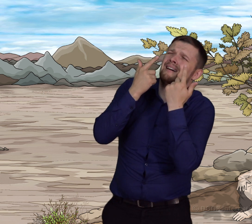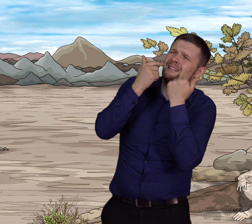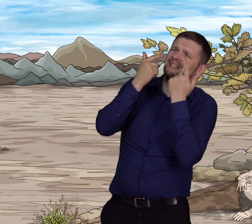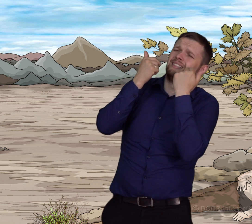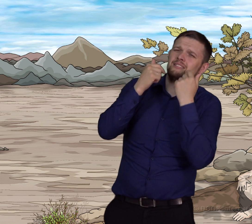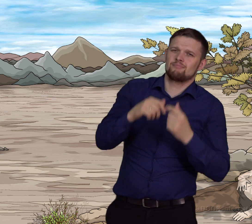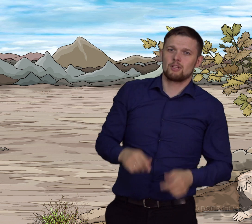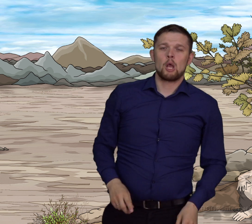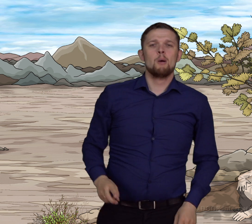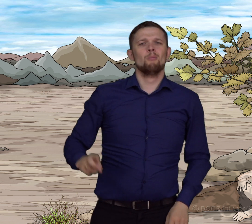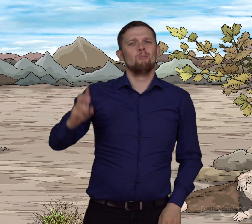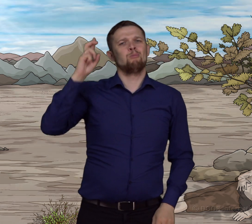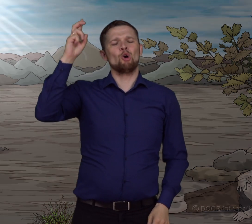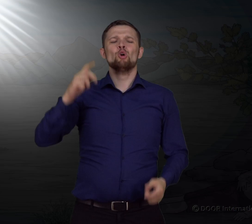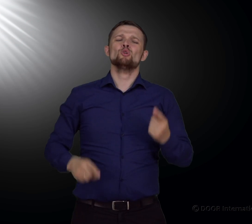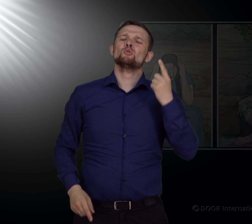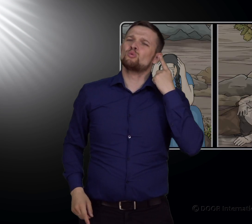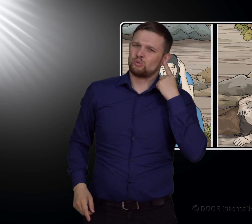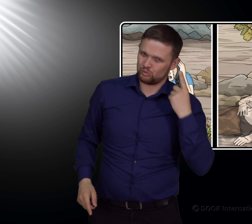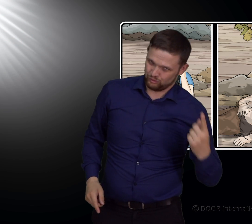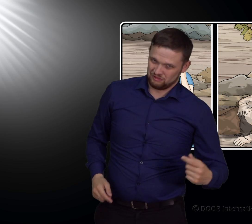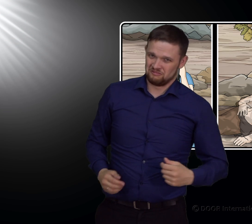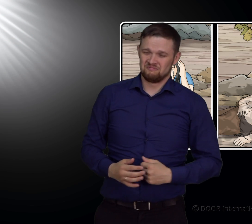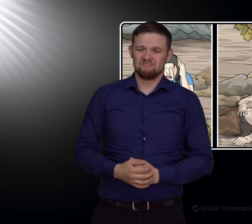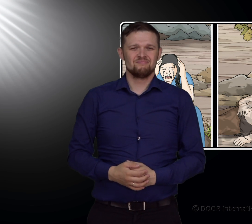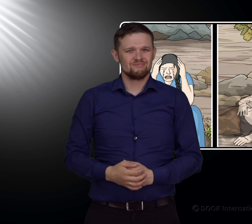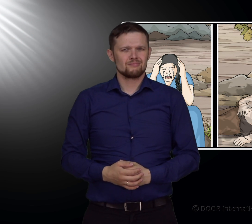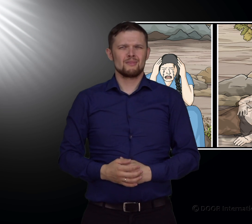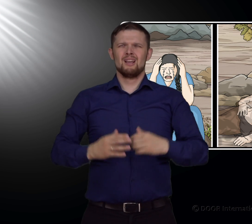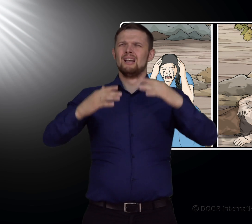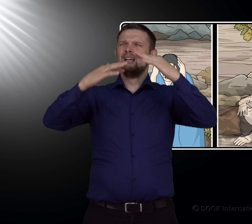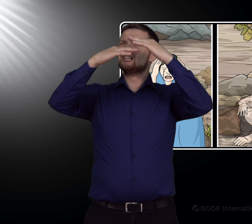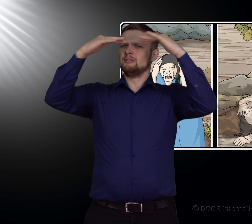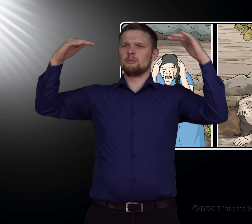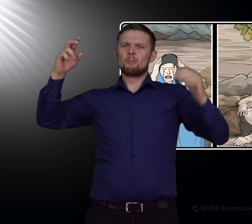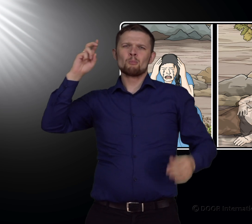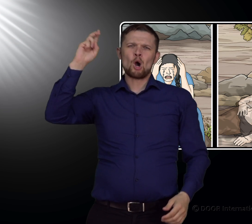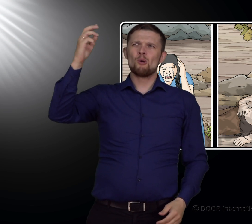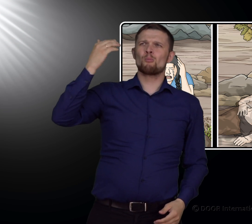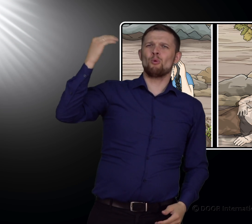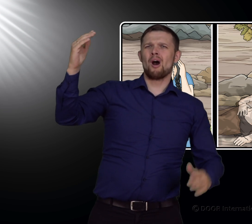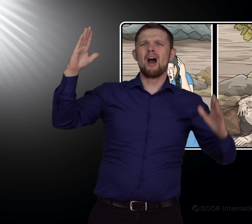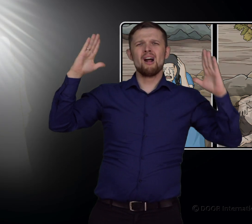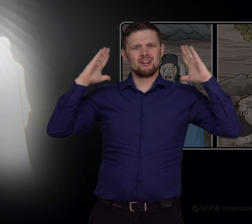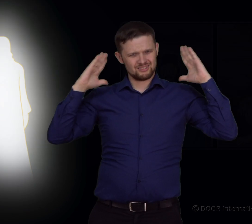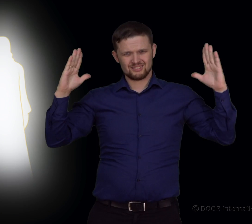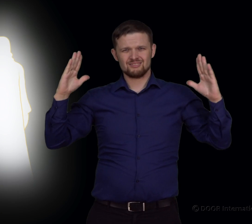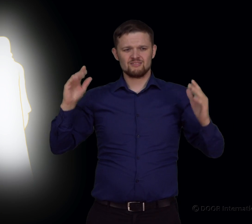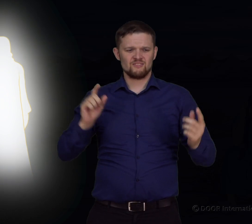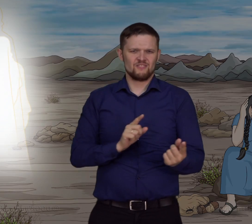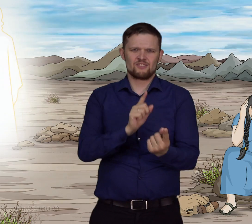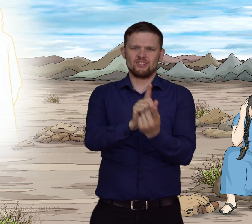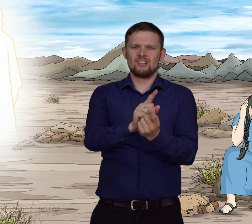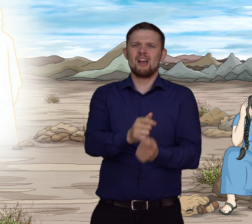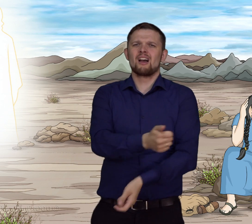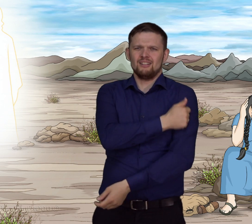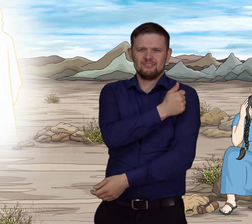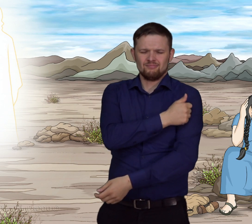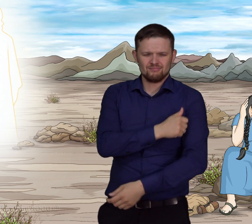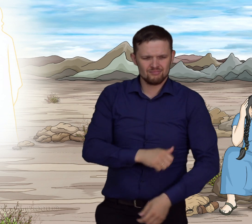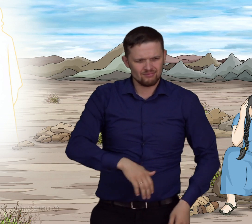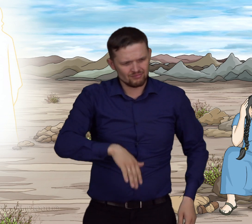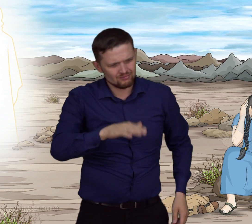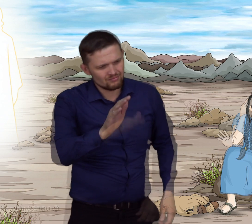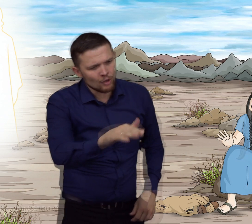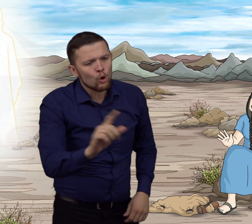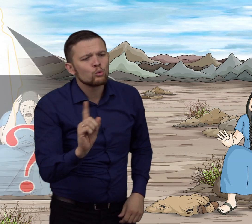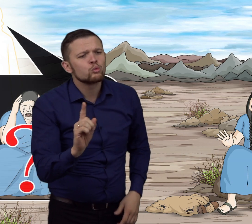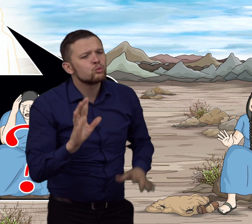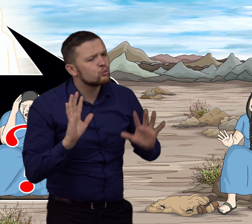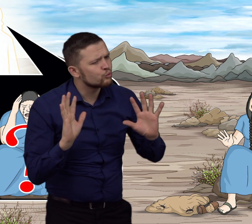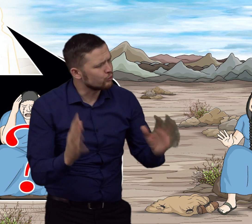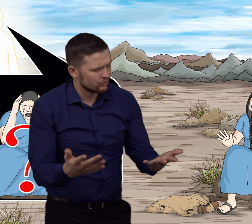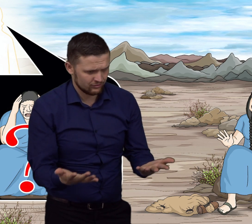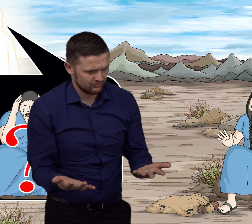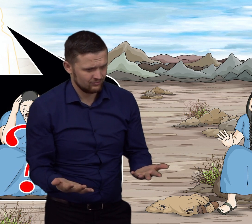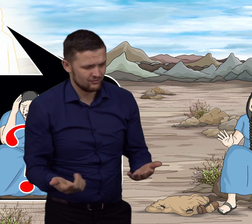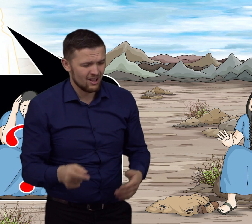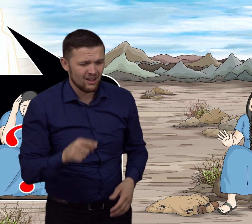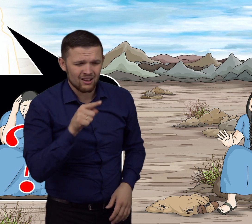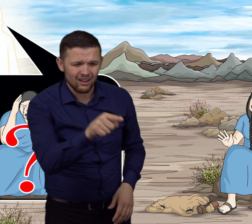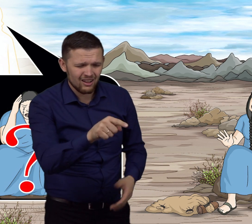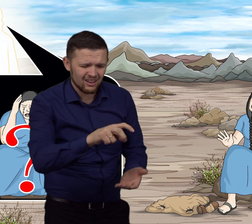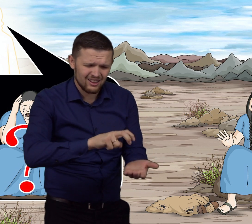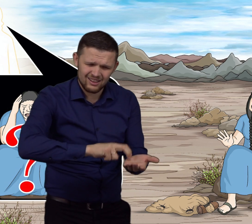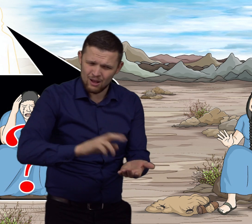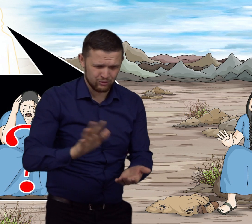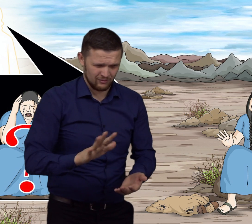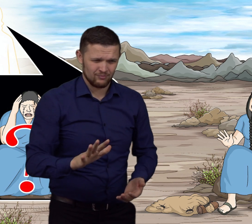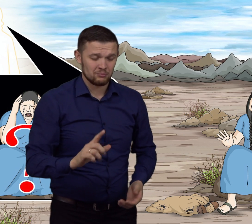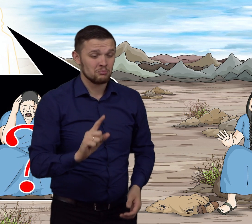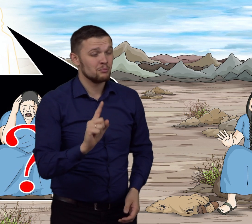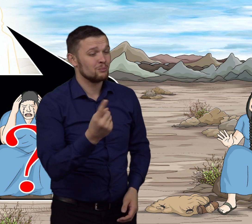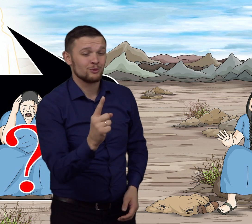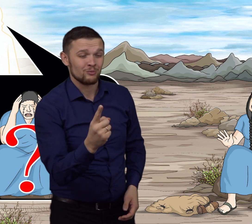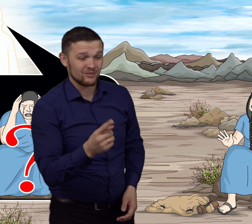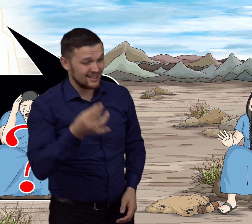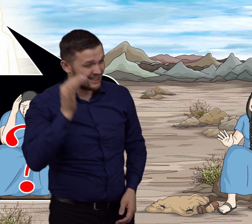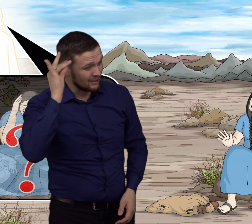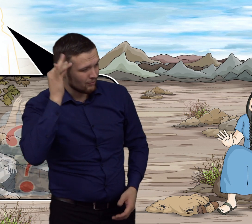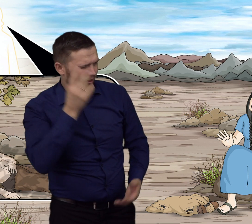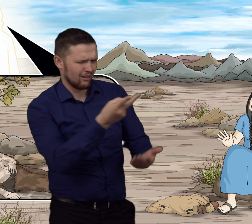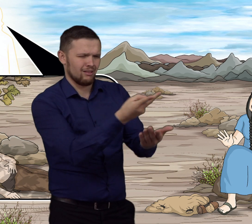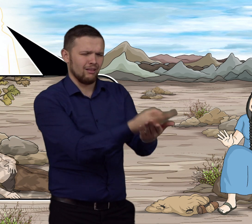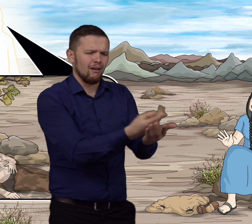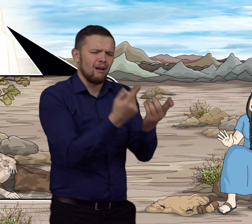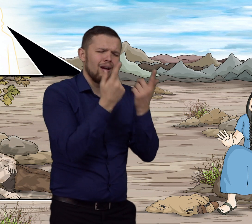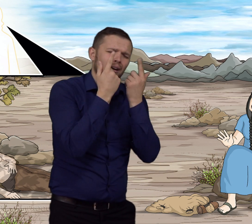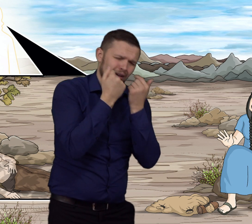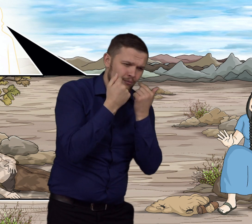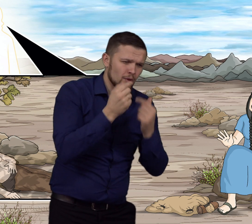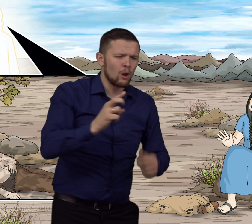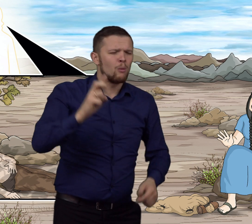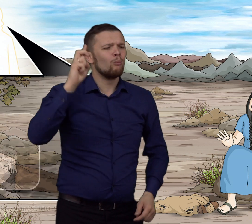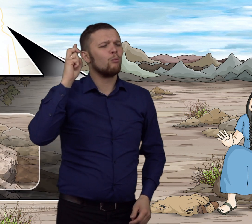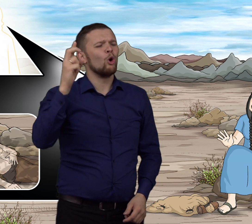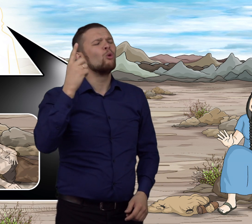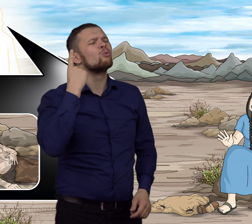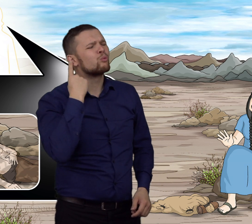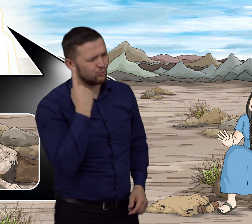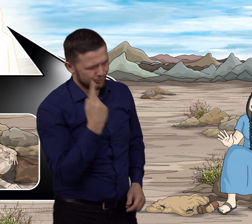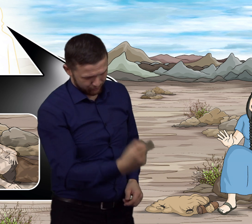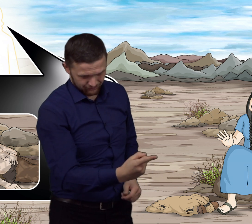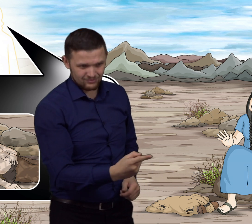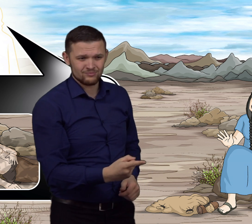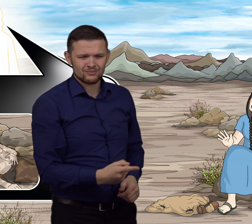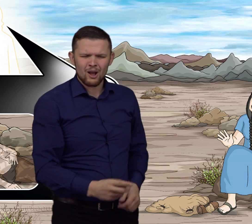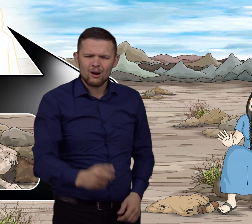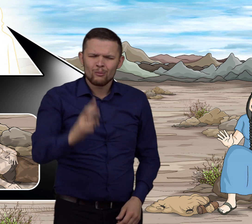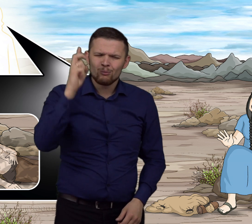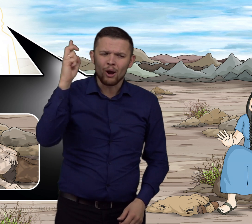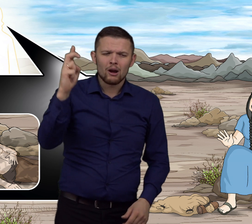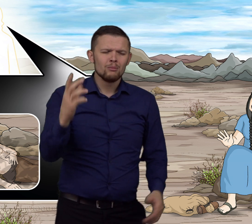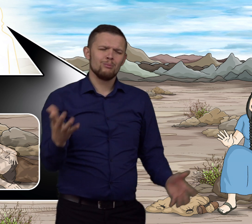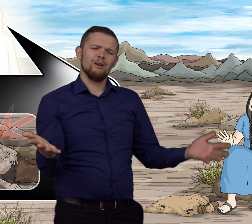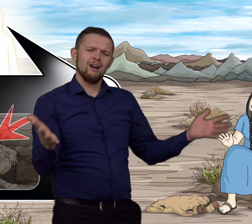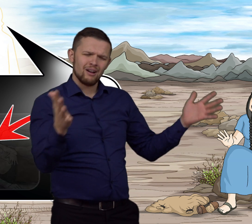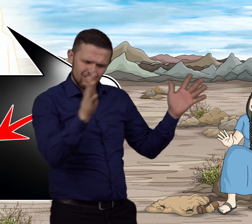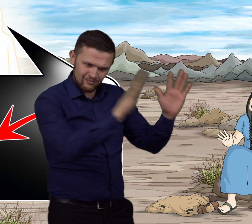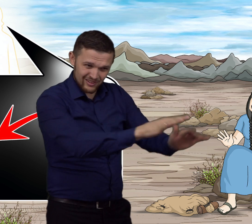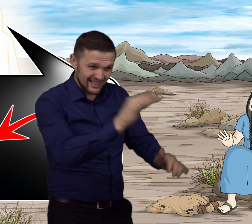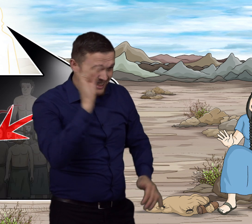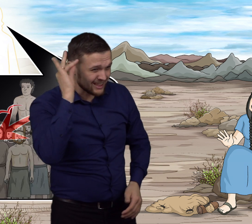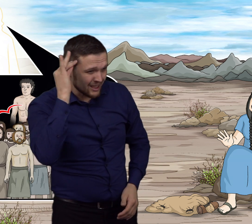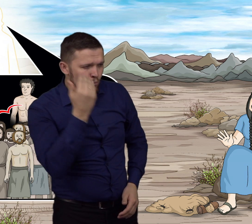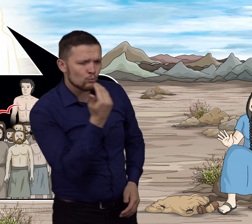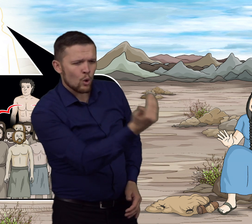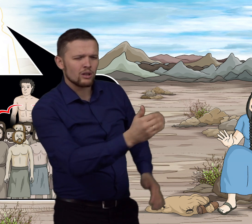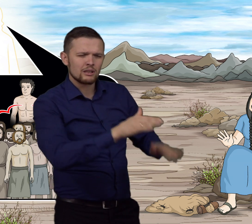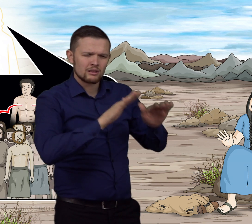Then God heard the voice of the boy, and the angel of God called to Hagar from heaven, “What is wrong, Hagar? Do not be afraid, for God has heard the voice of the boy where he lies.